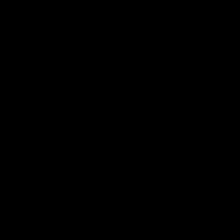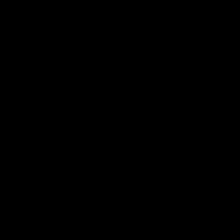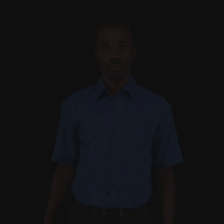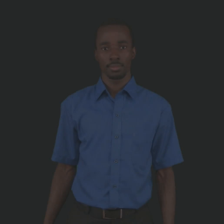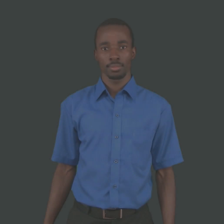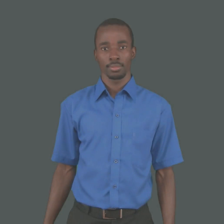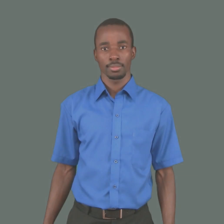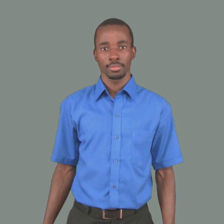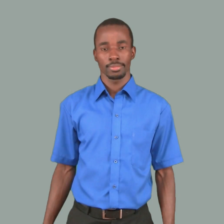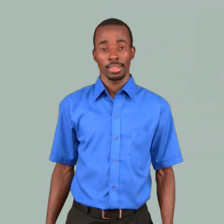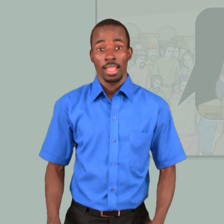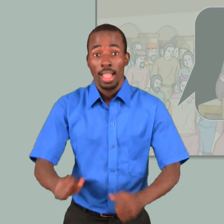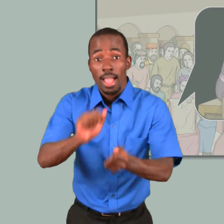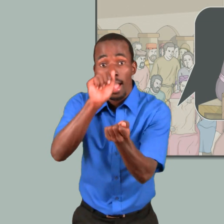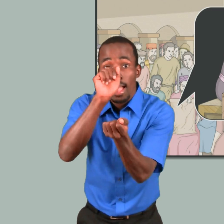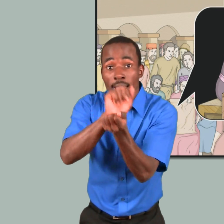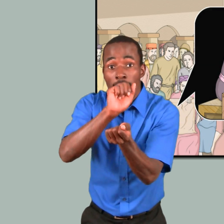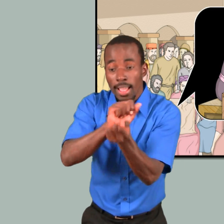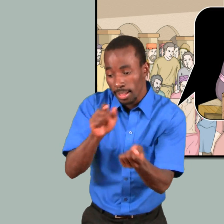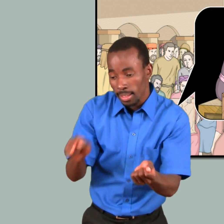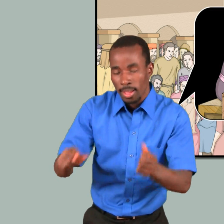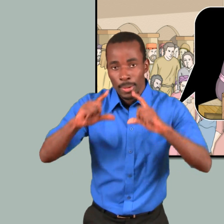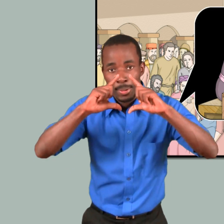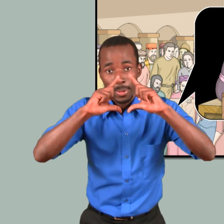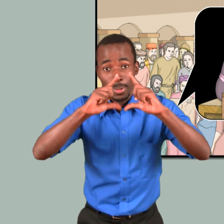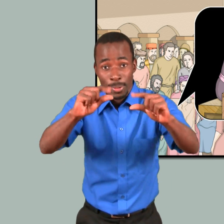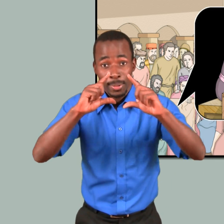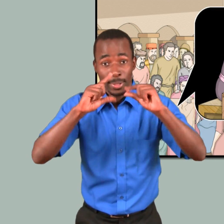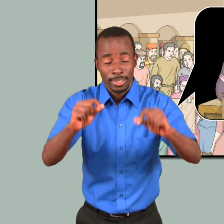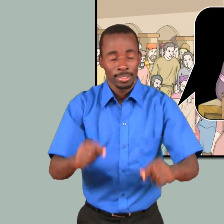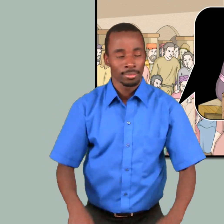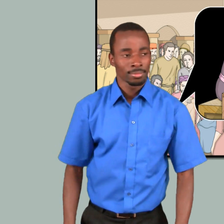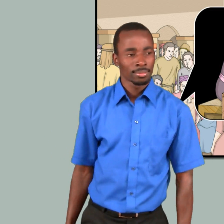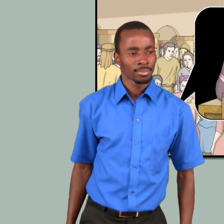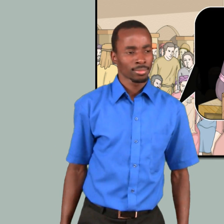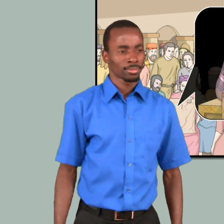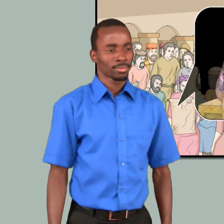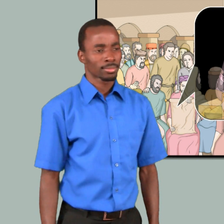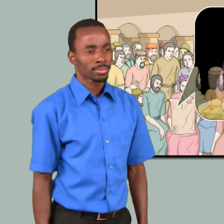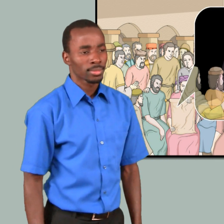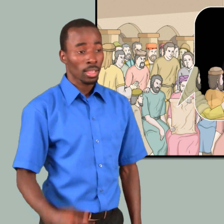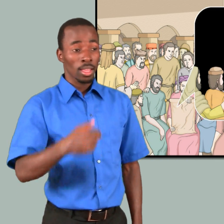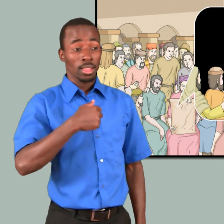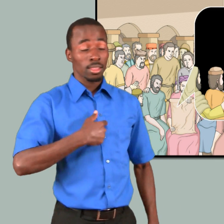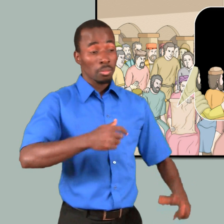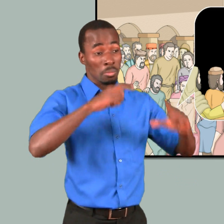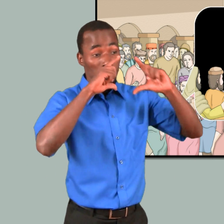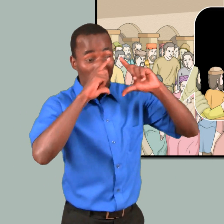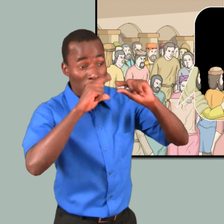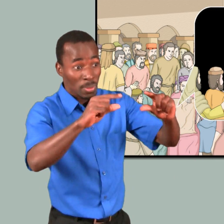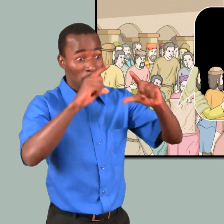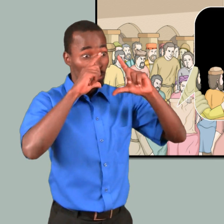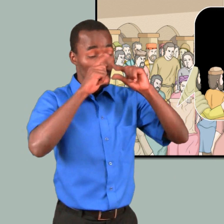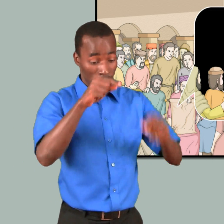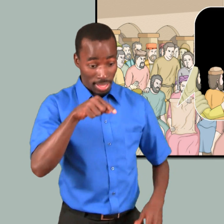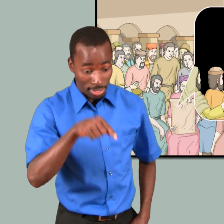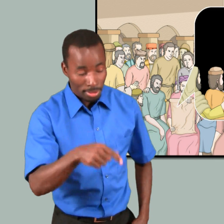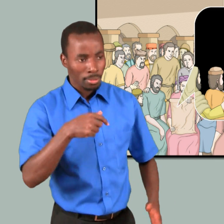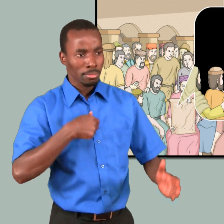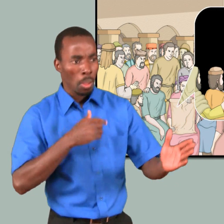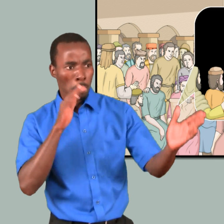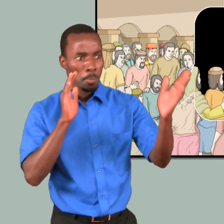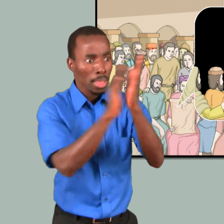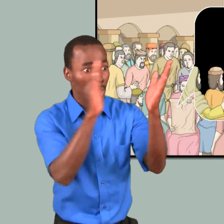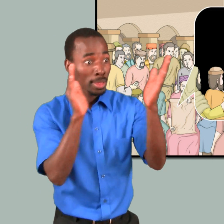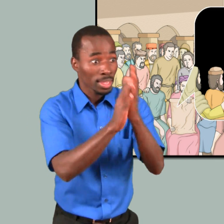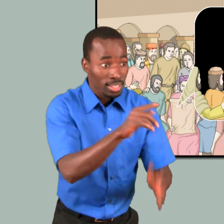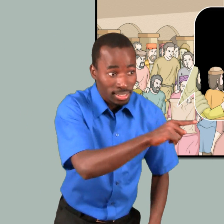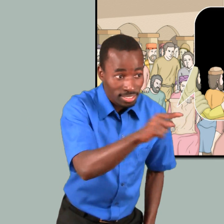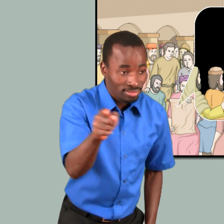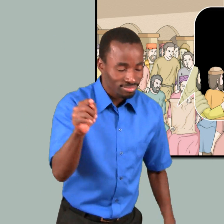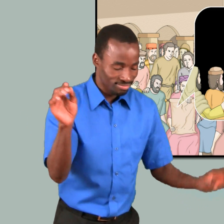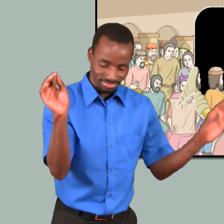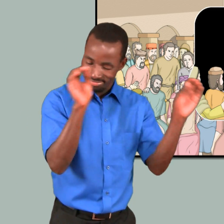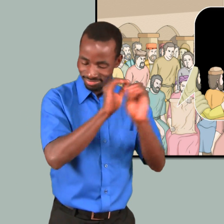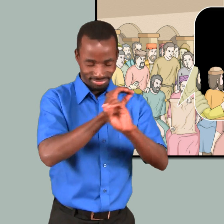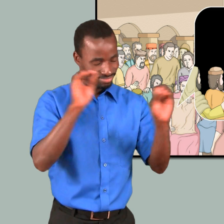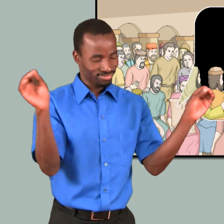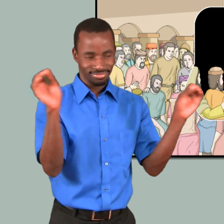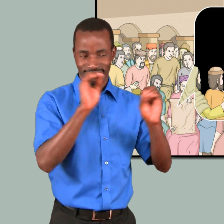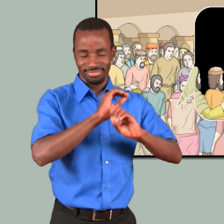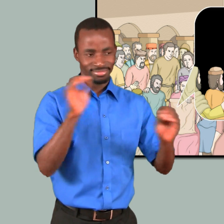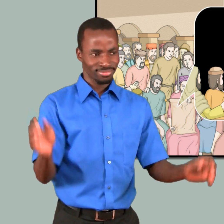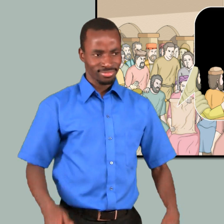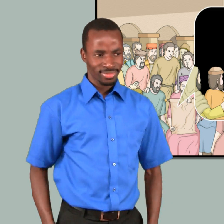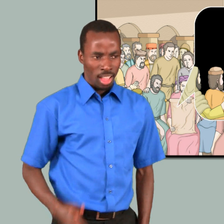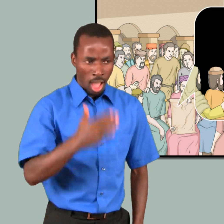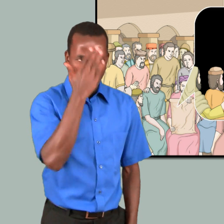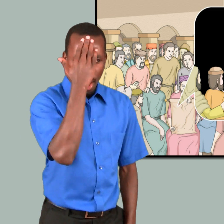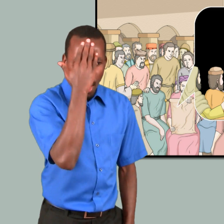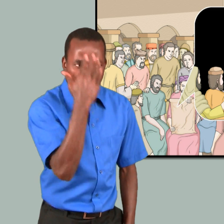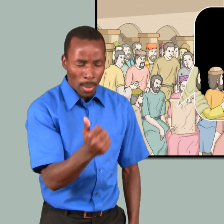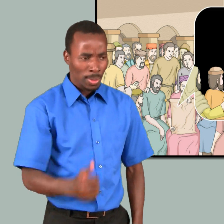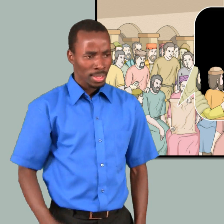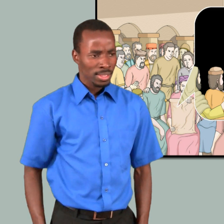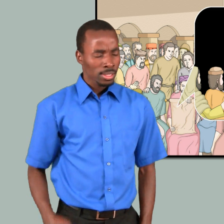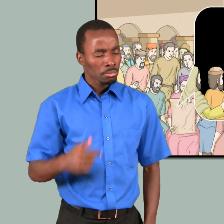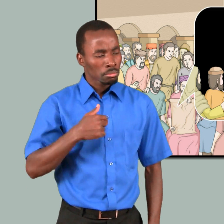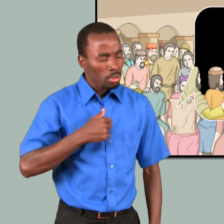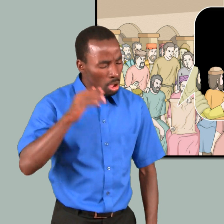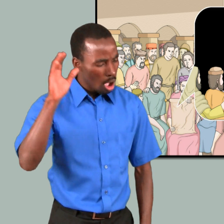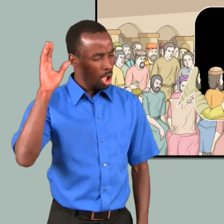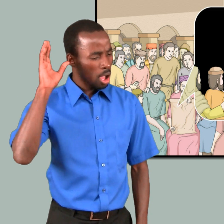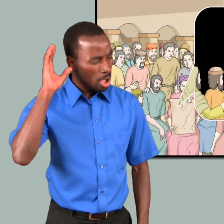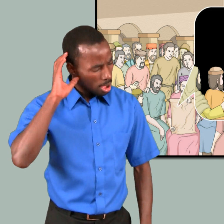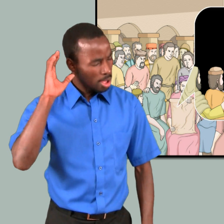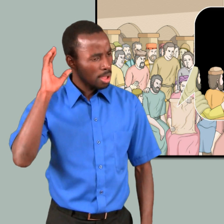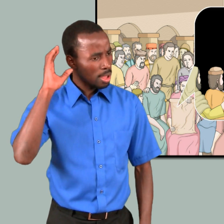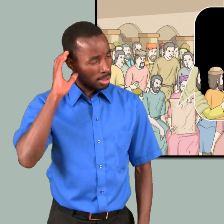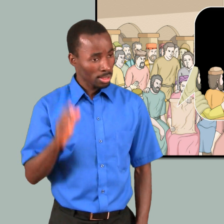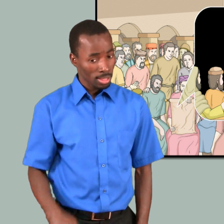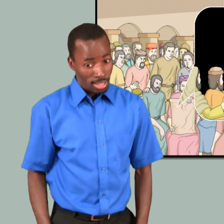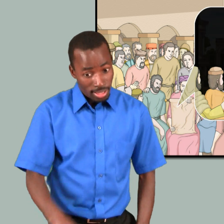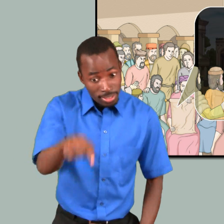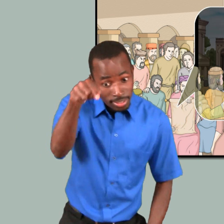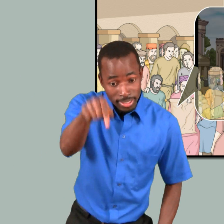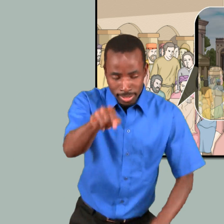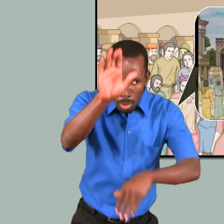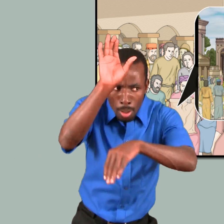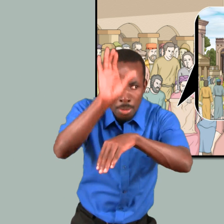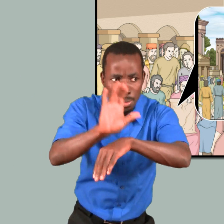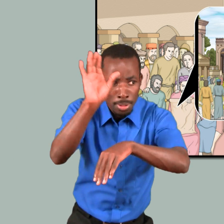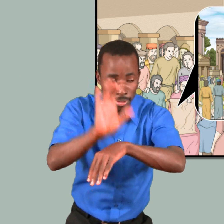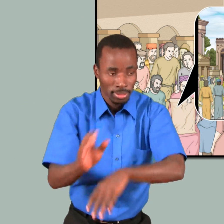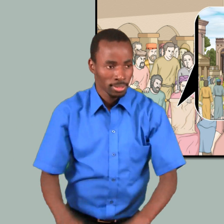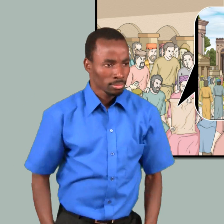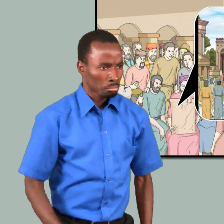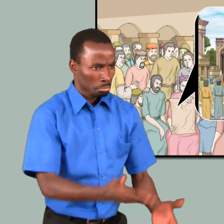In the following instructions I have no praise to offer, because your gatherings do more harm than good.